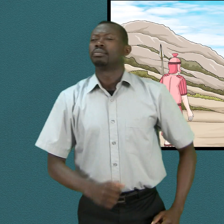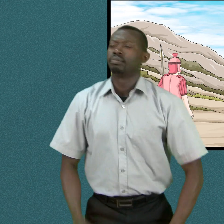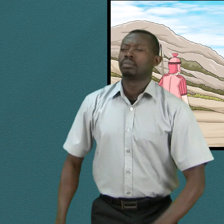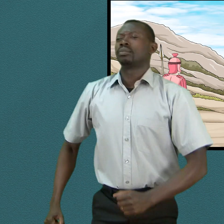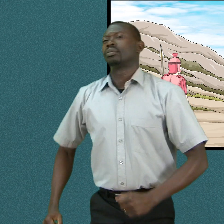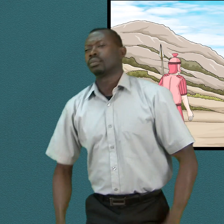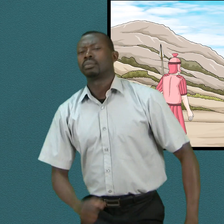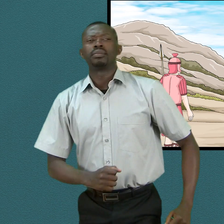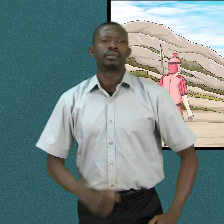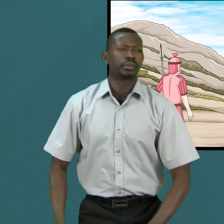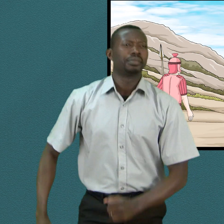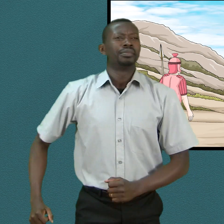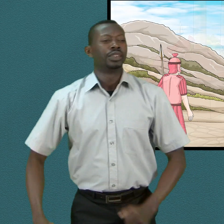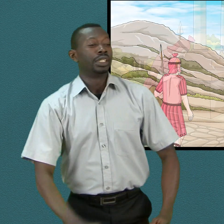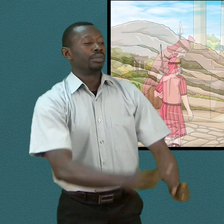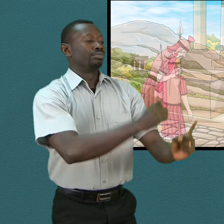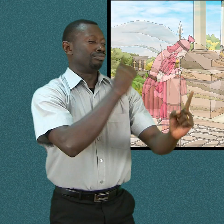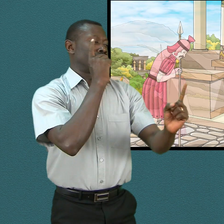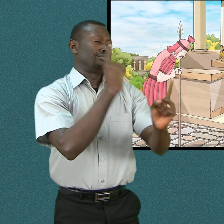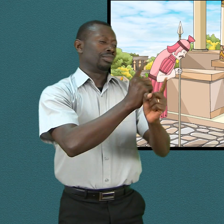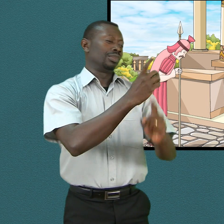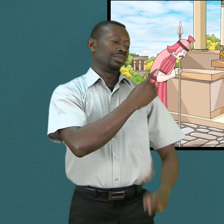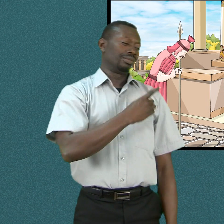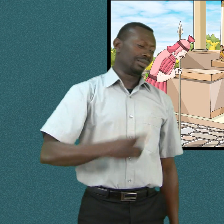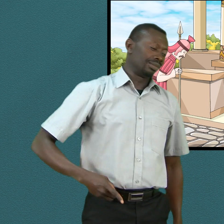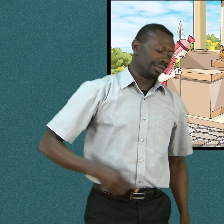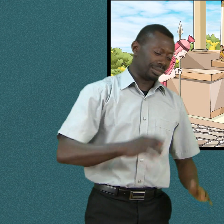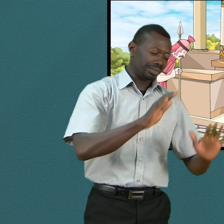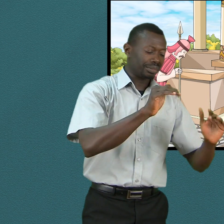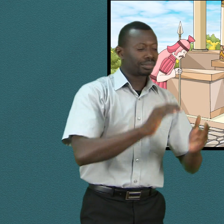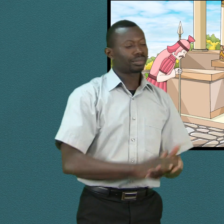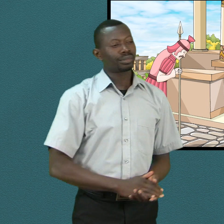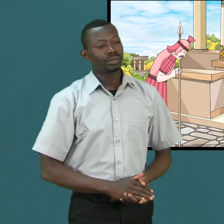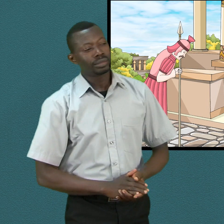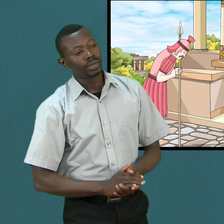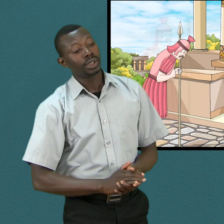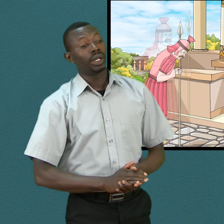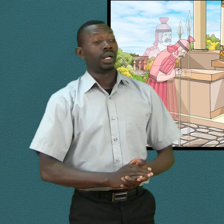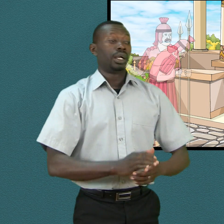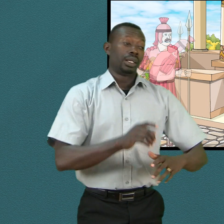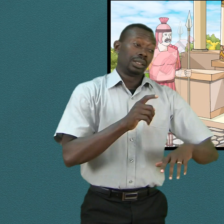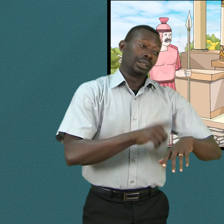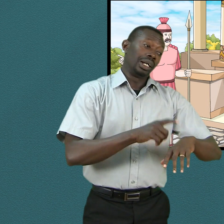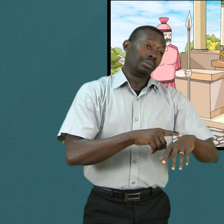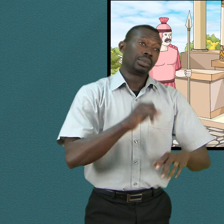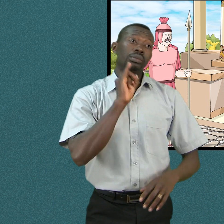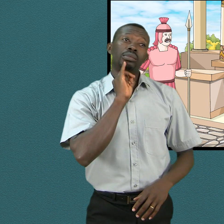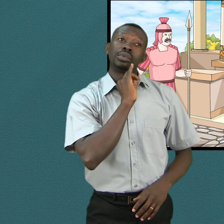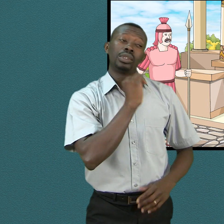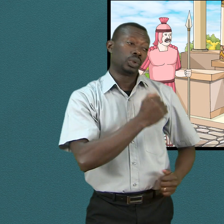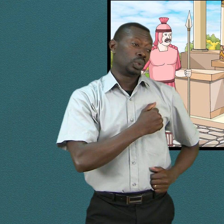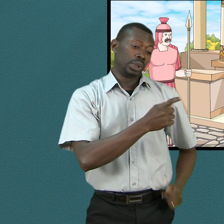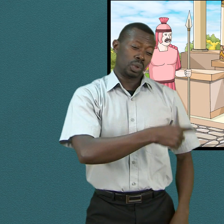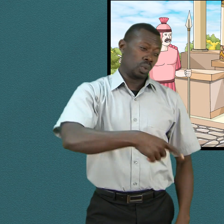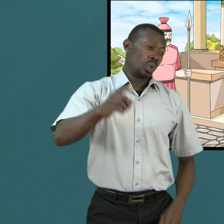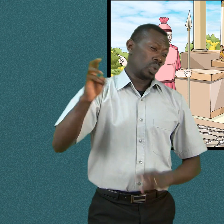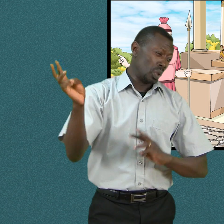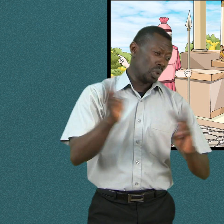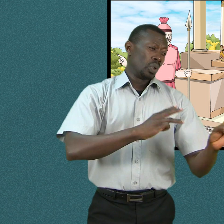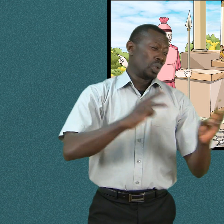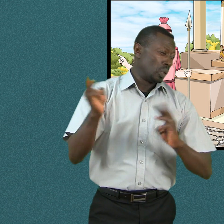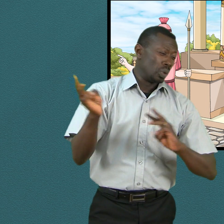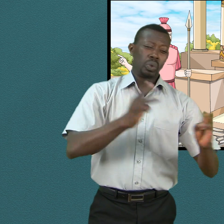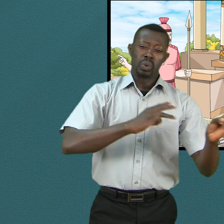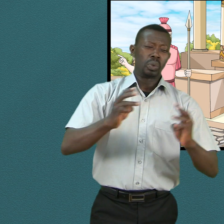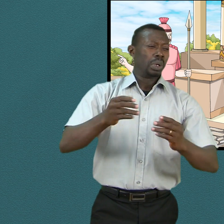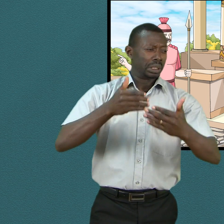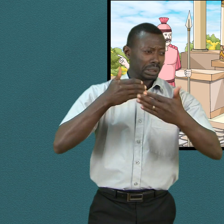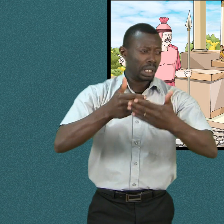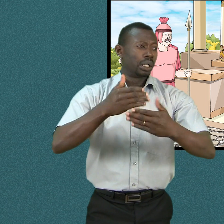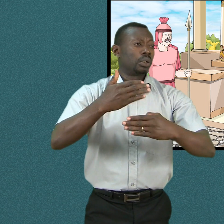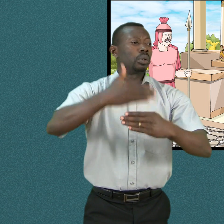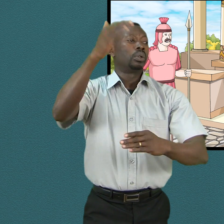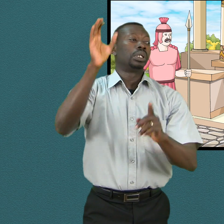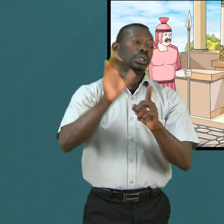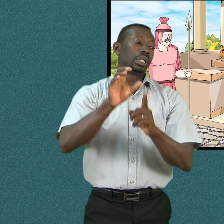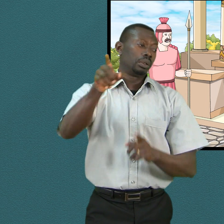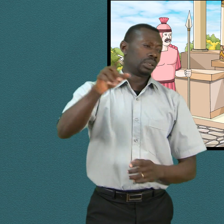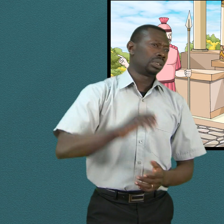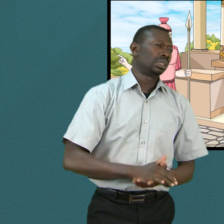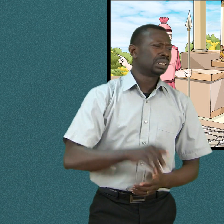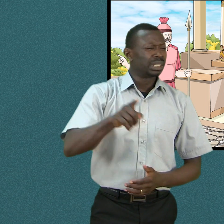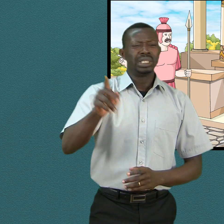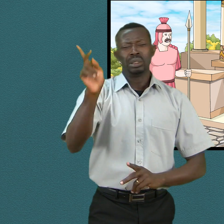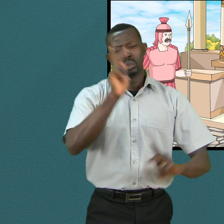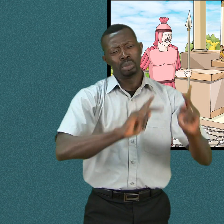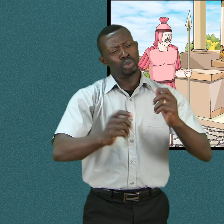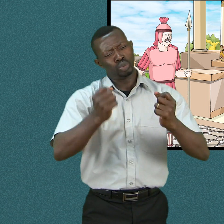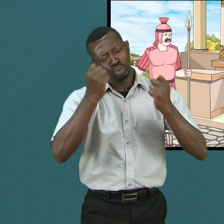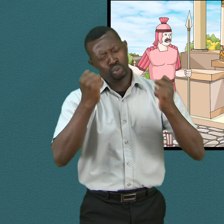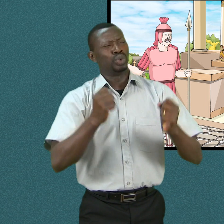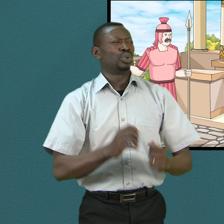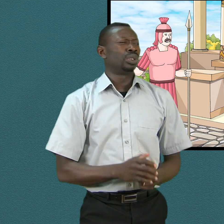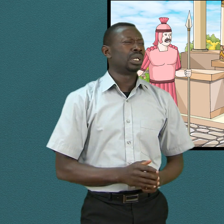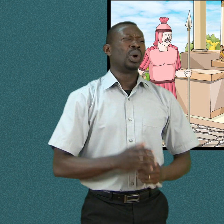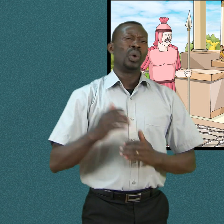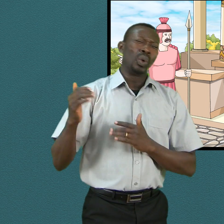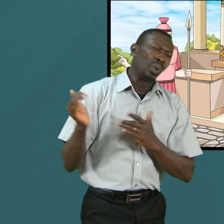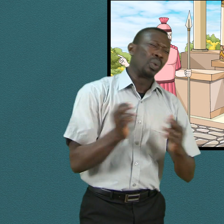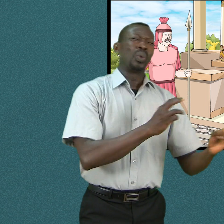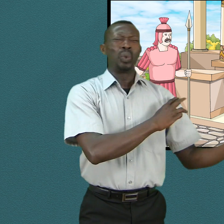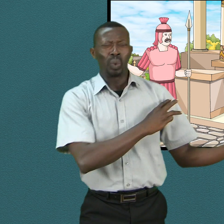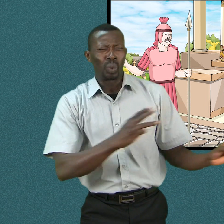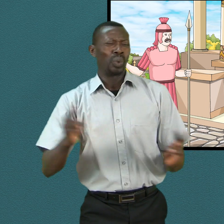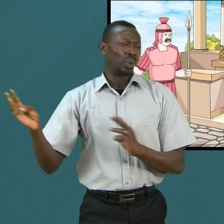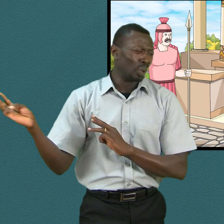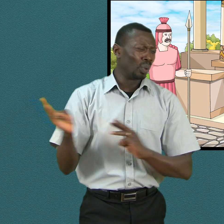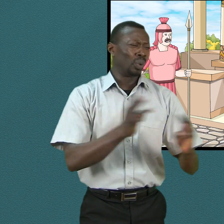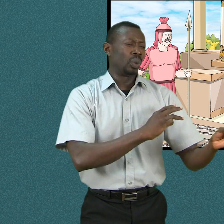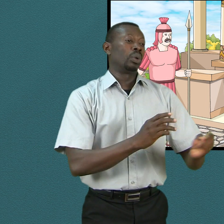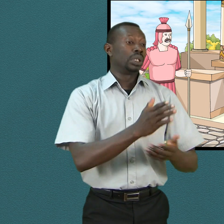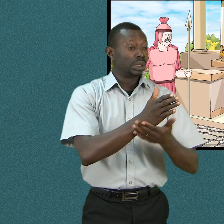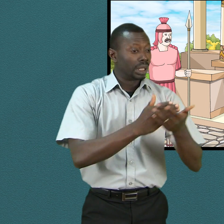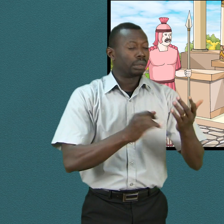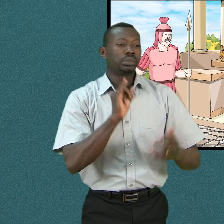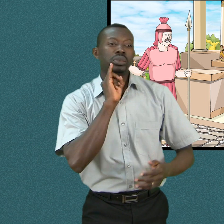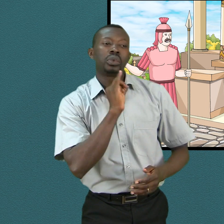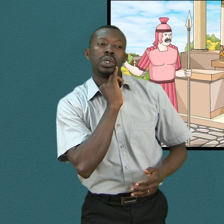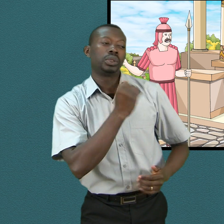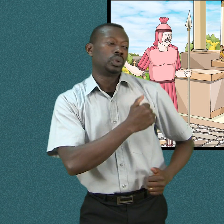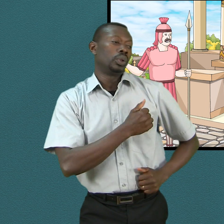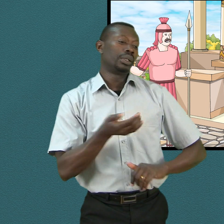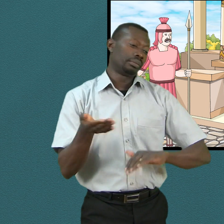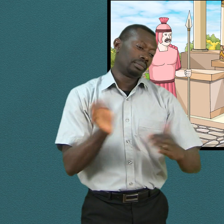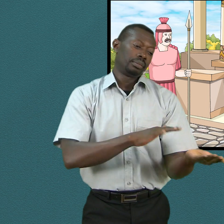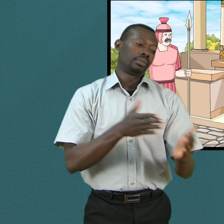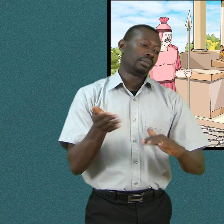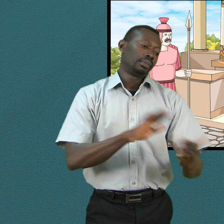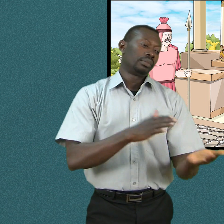The messenger said to David, “The men overpowered us and came out against us in the field, but we drove them back to the entrance of the gate.